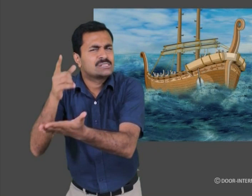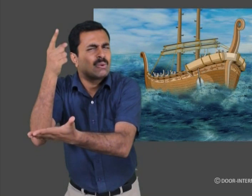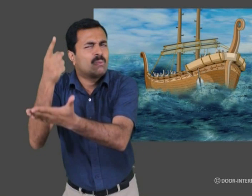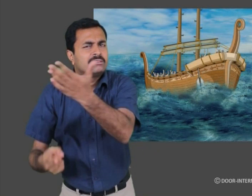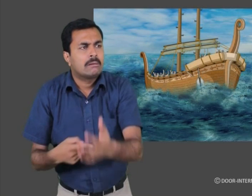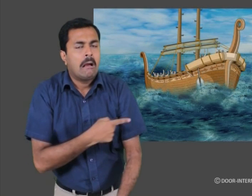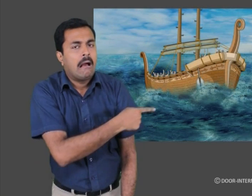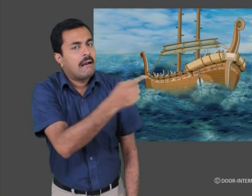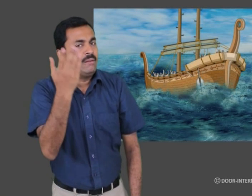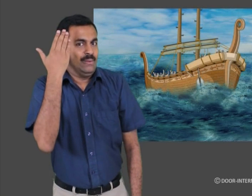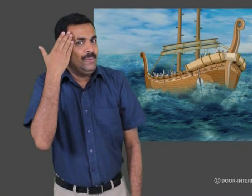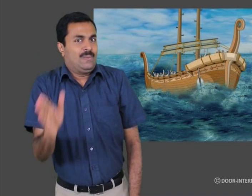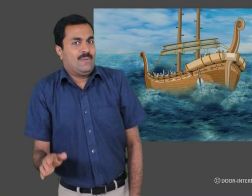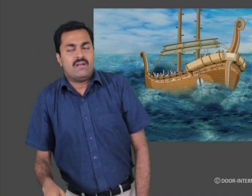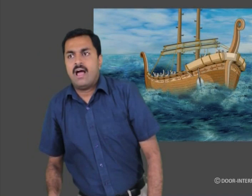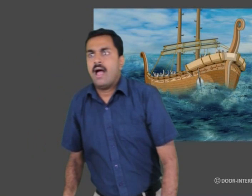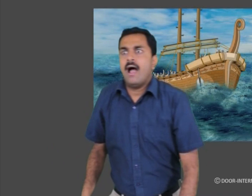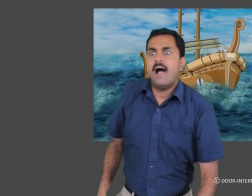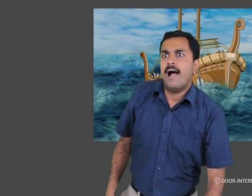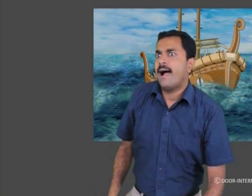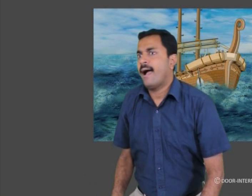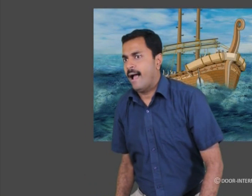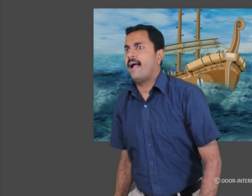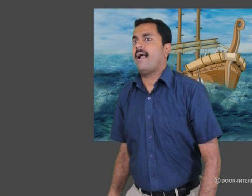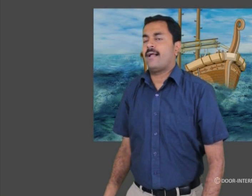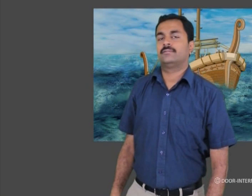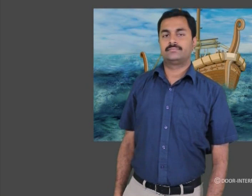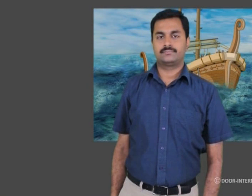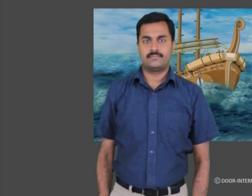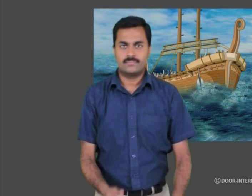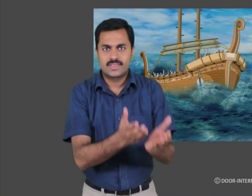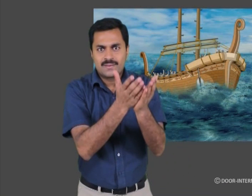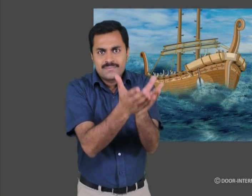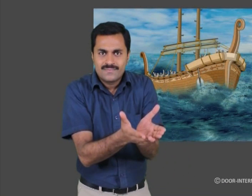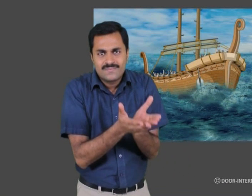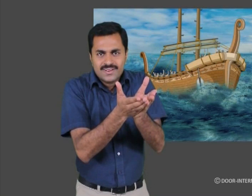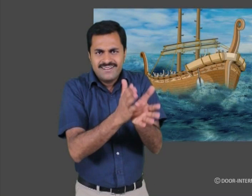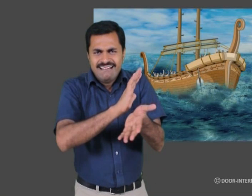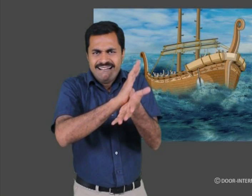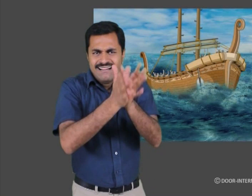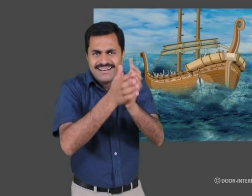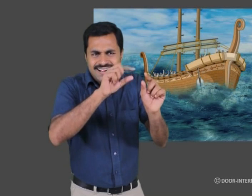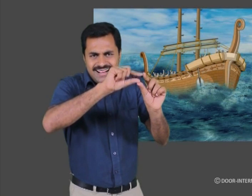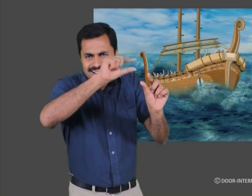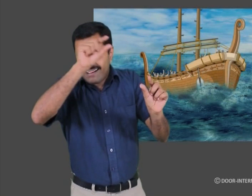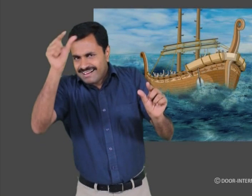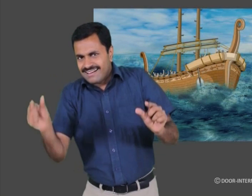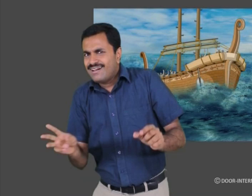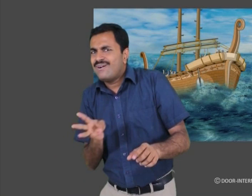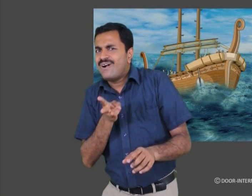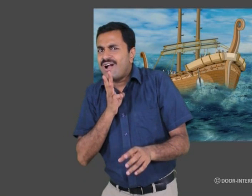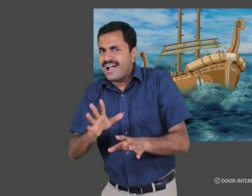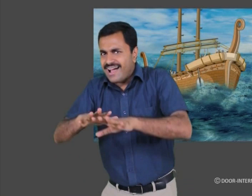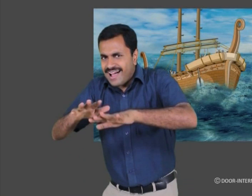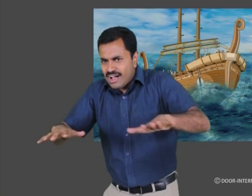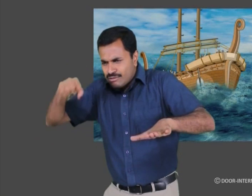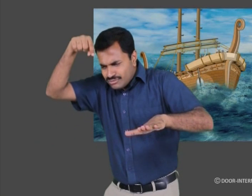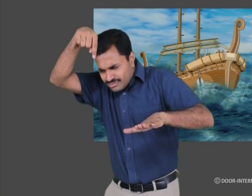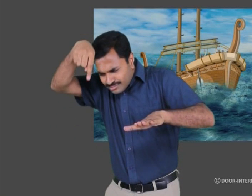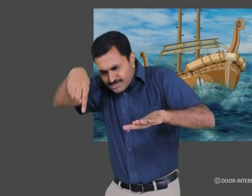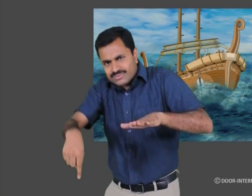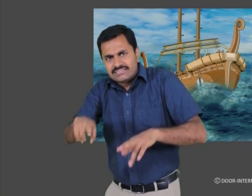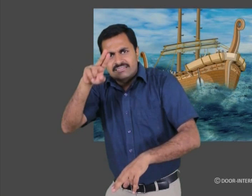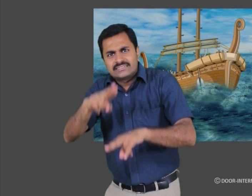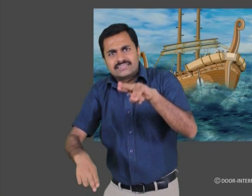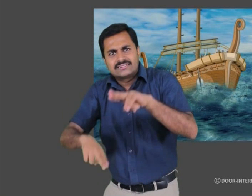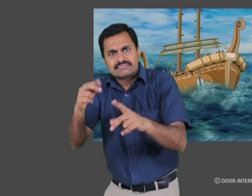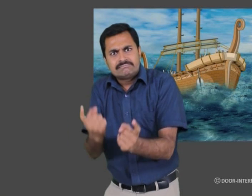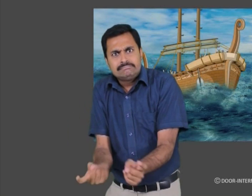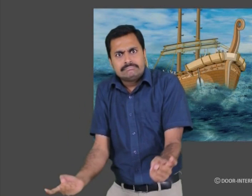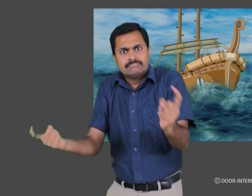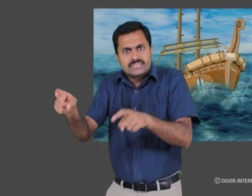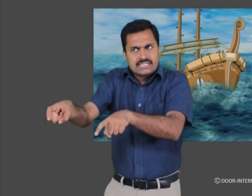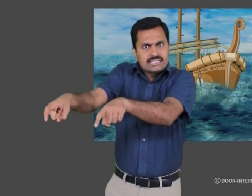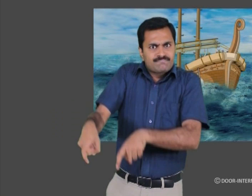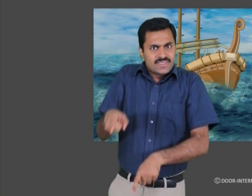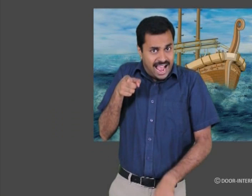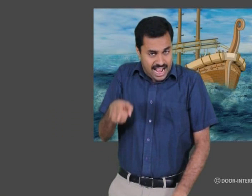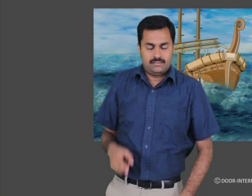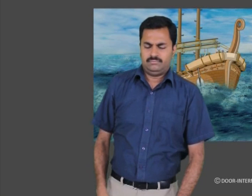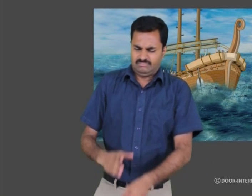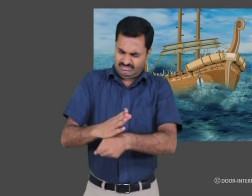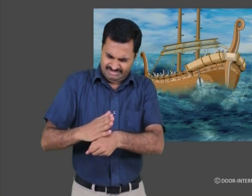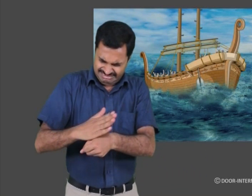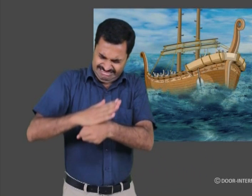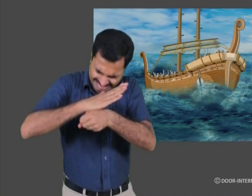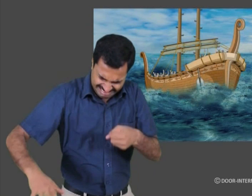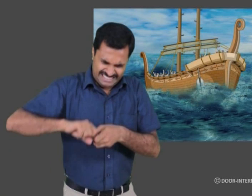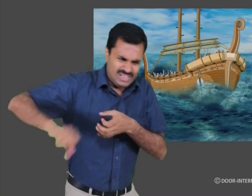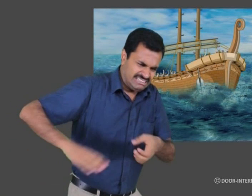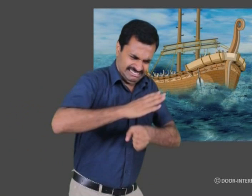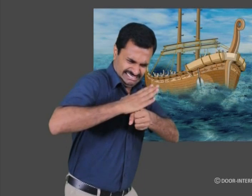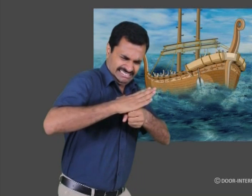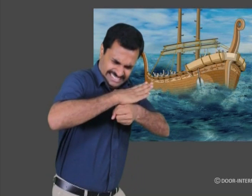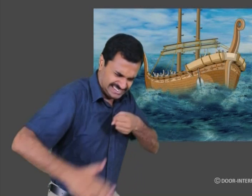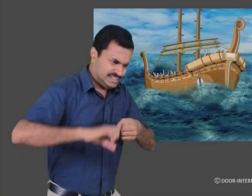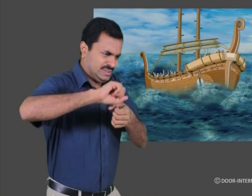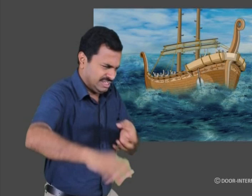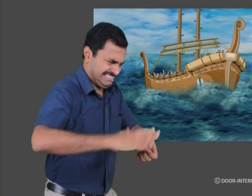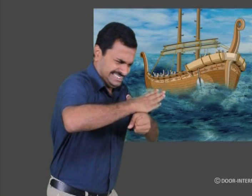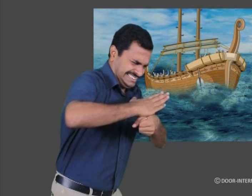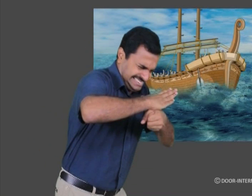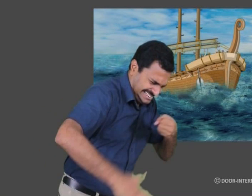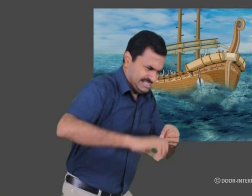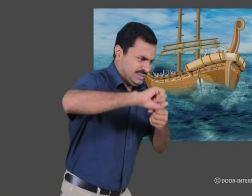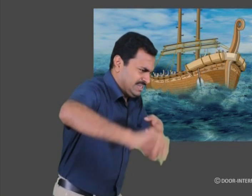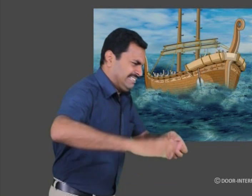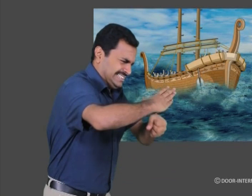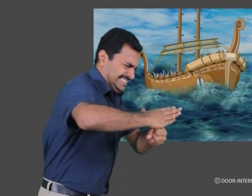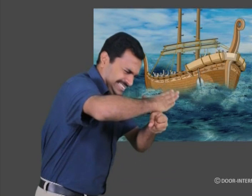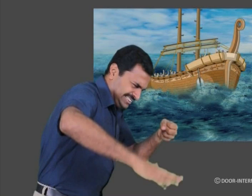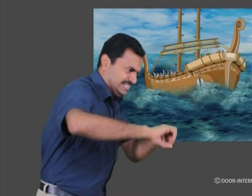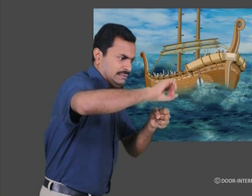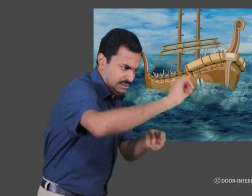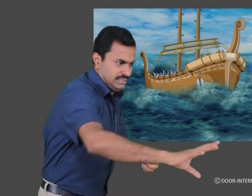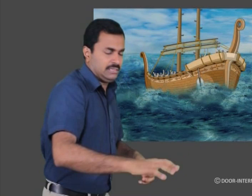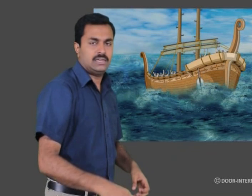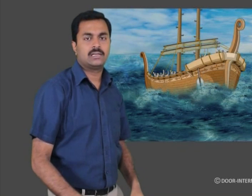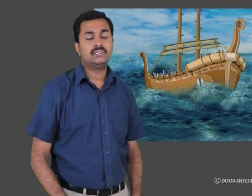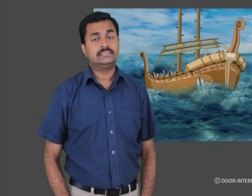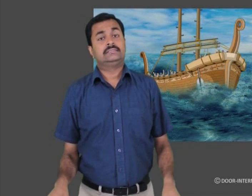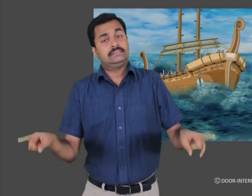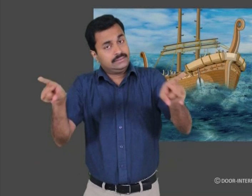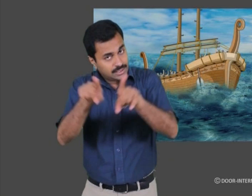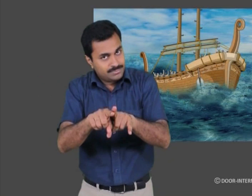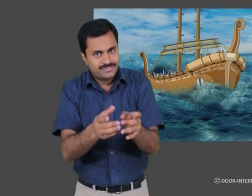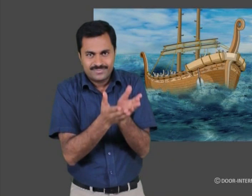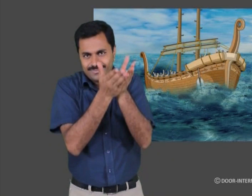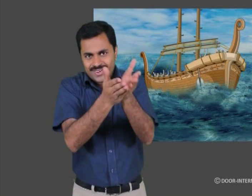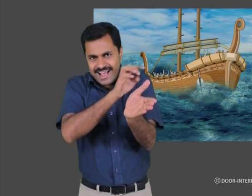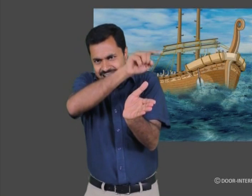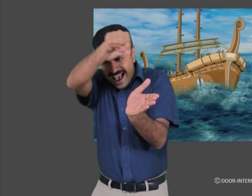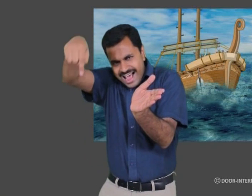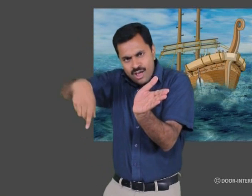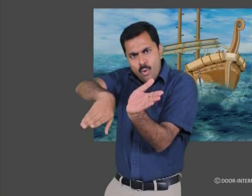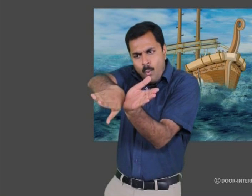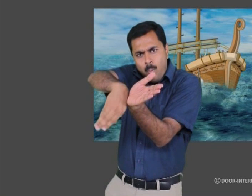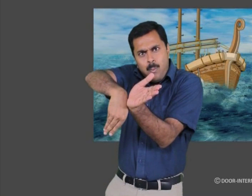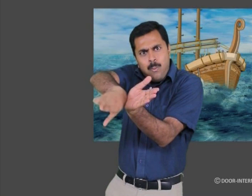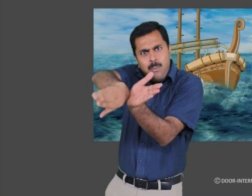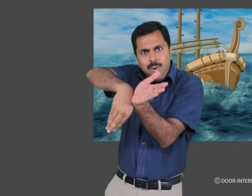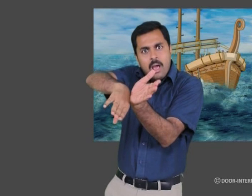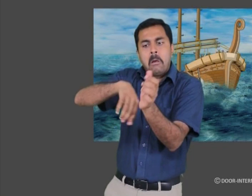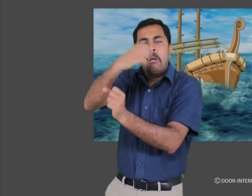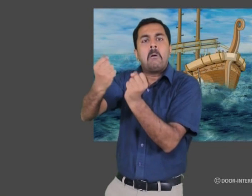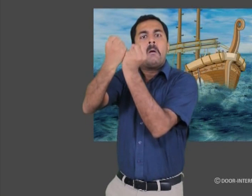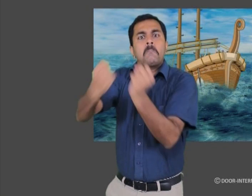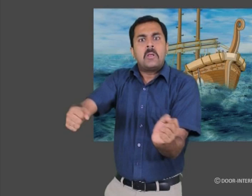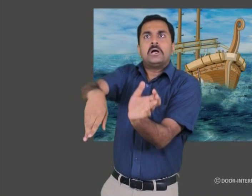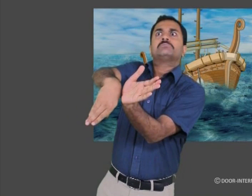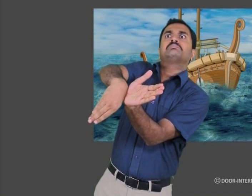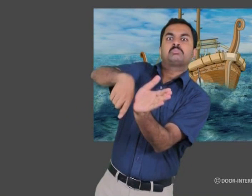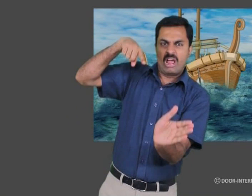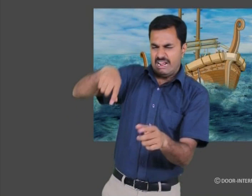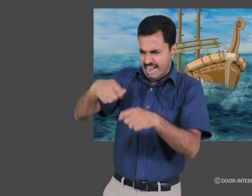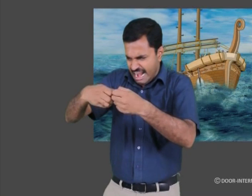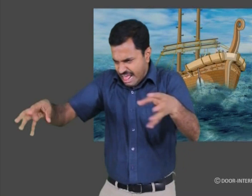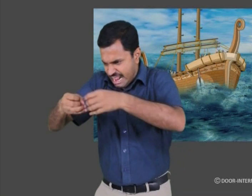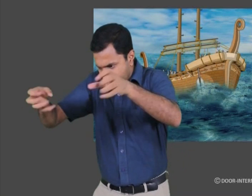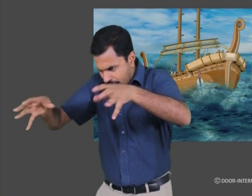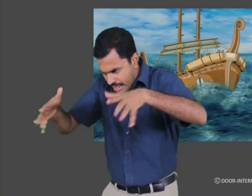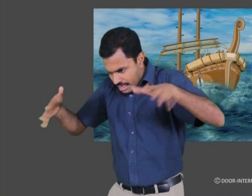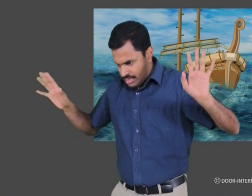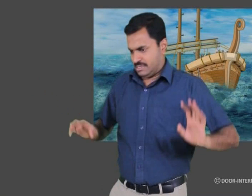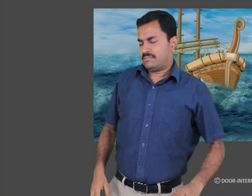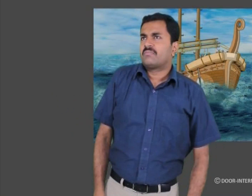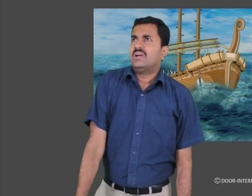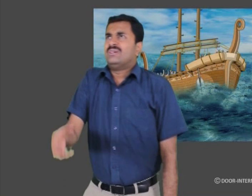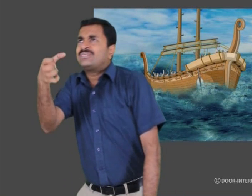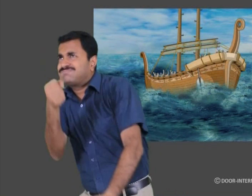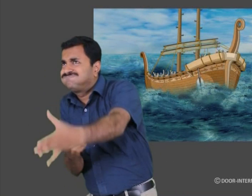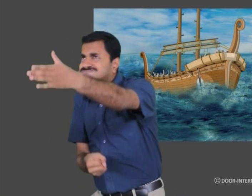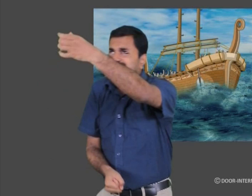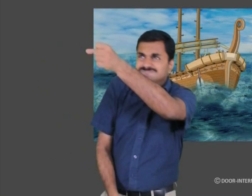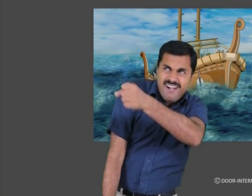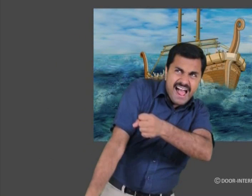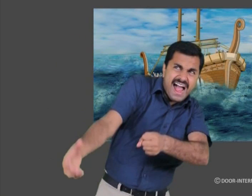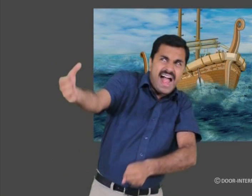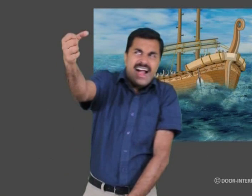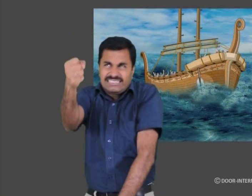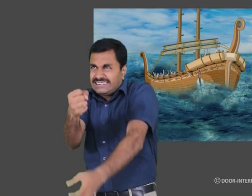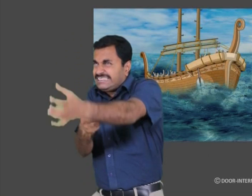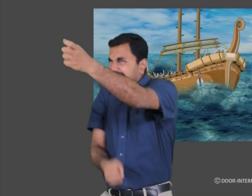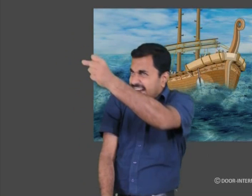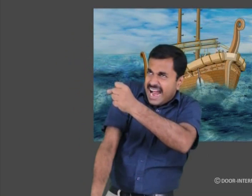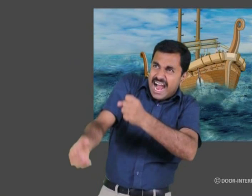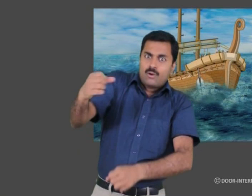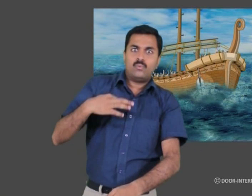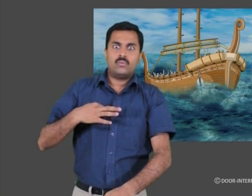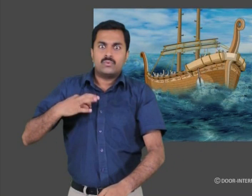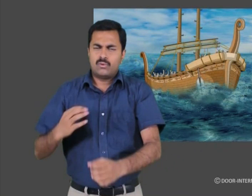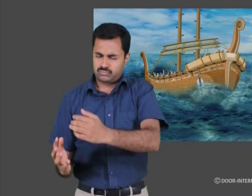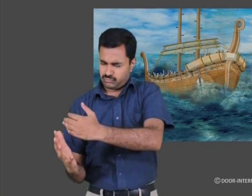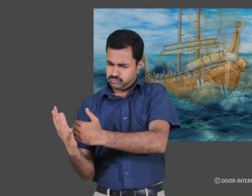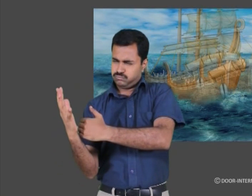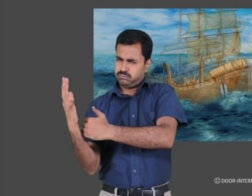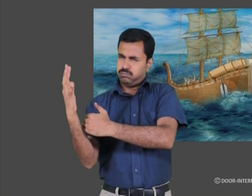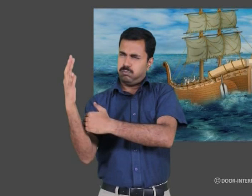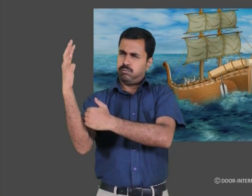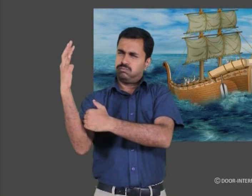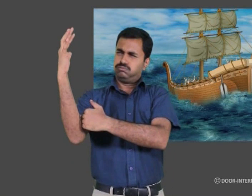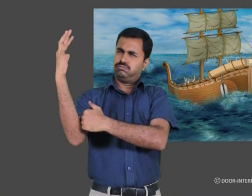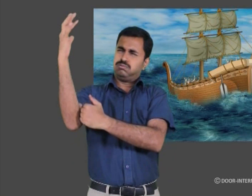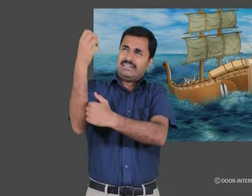Cutting away the anchors, they left them in the sea as they loosened the ropes that held the rudders.